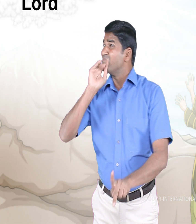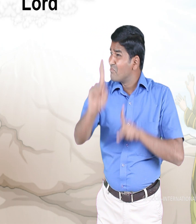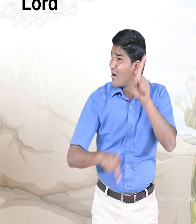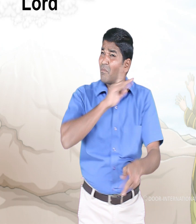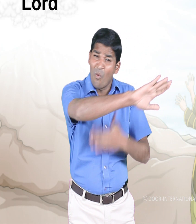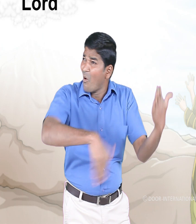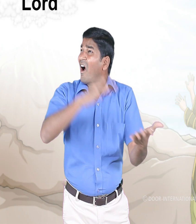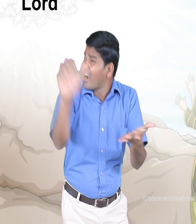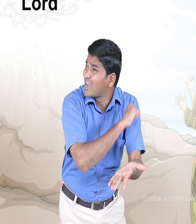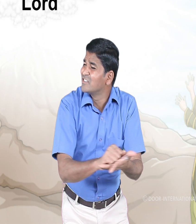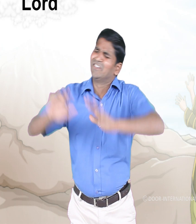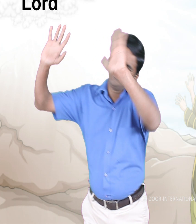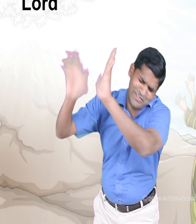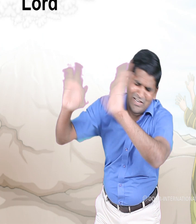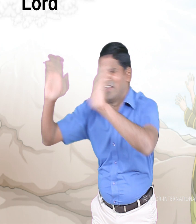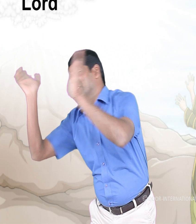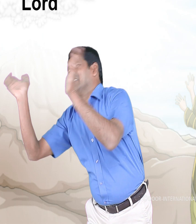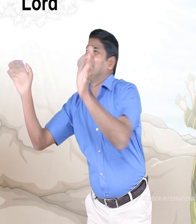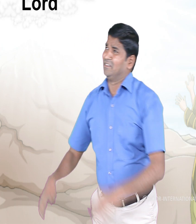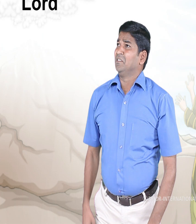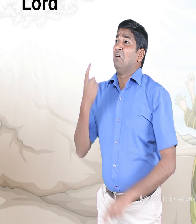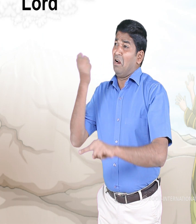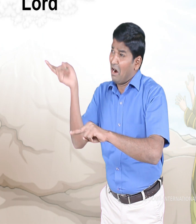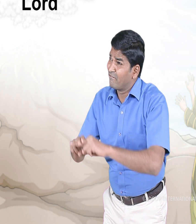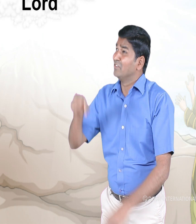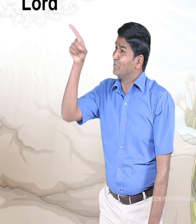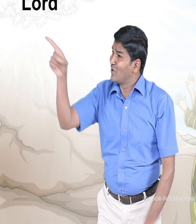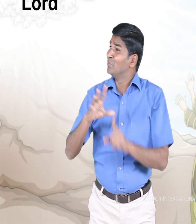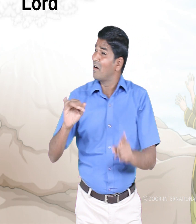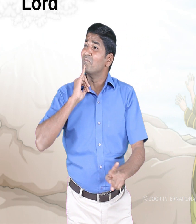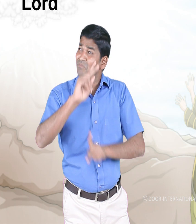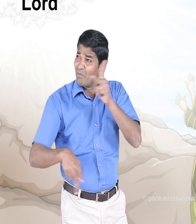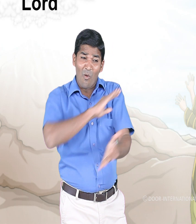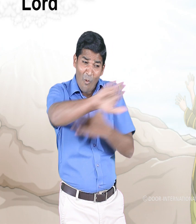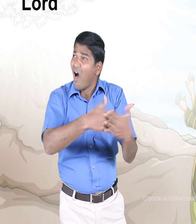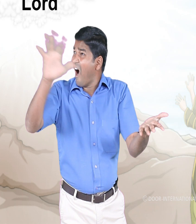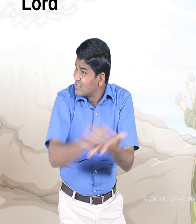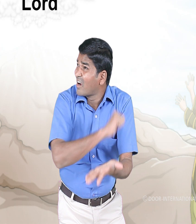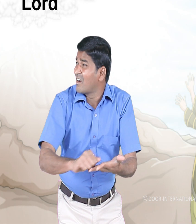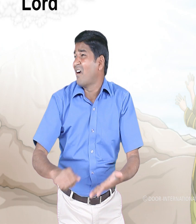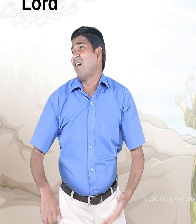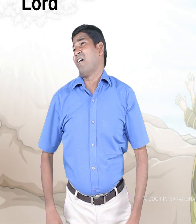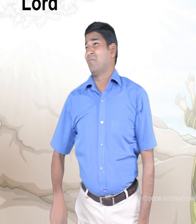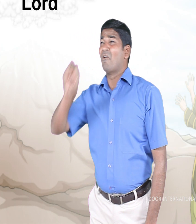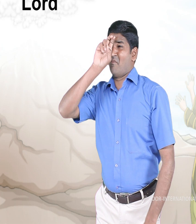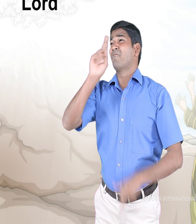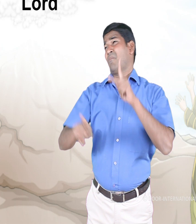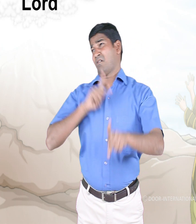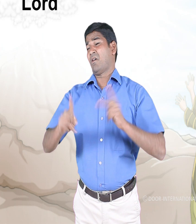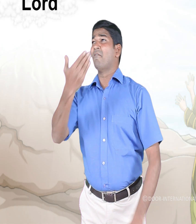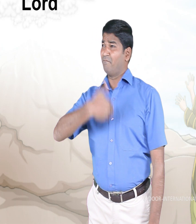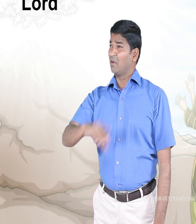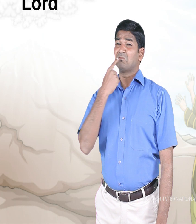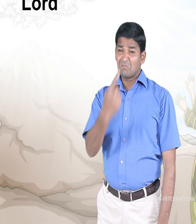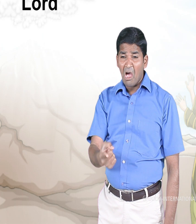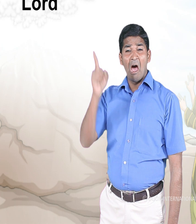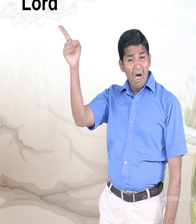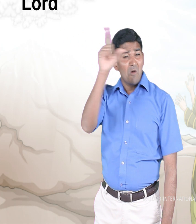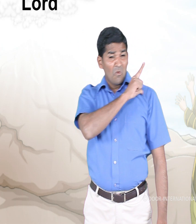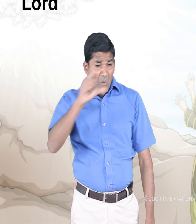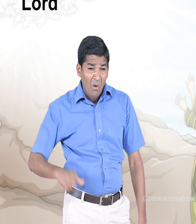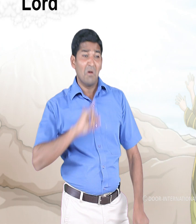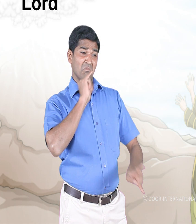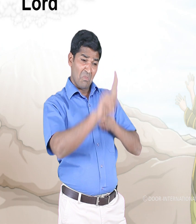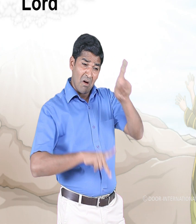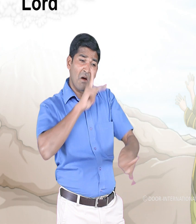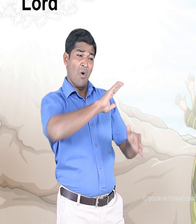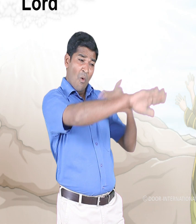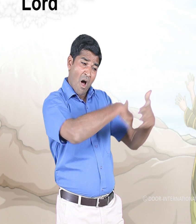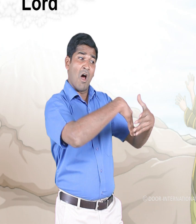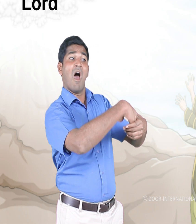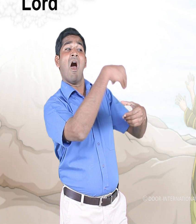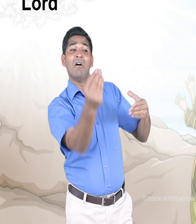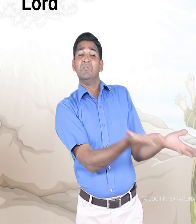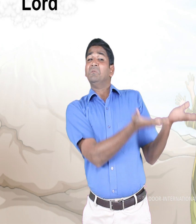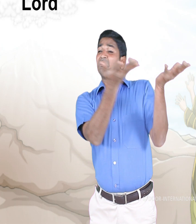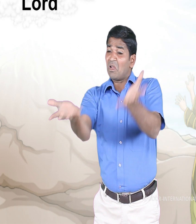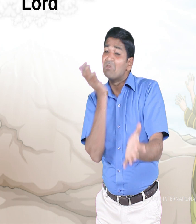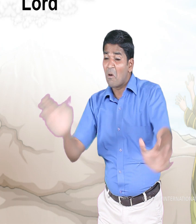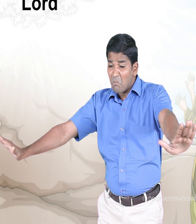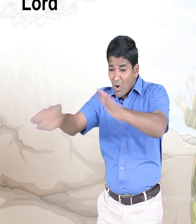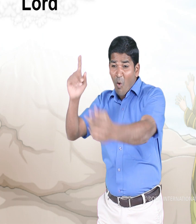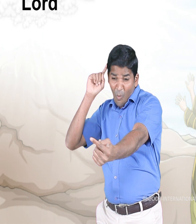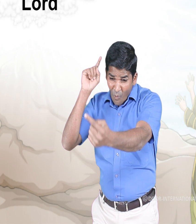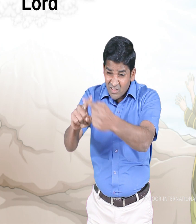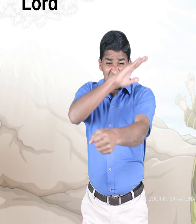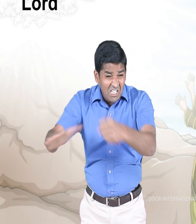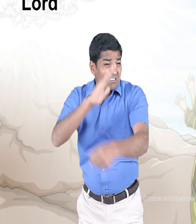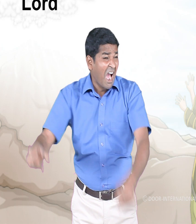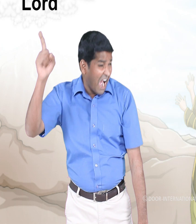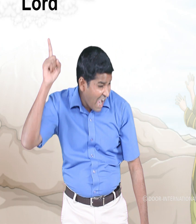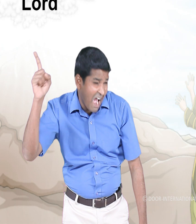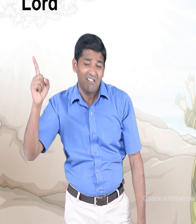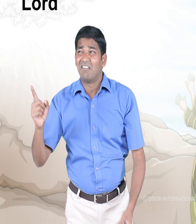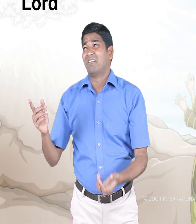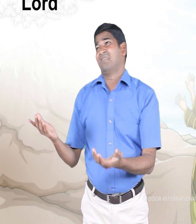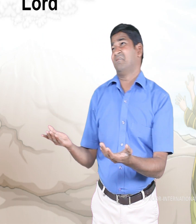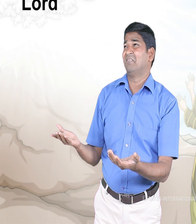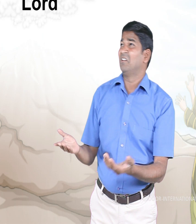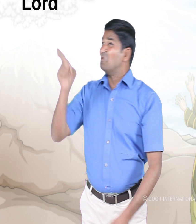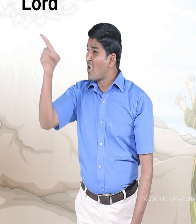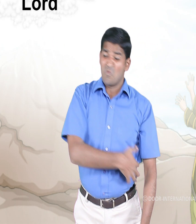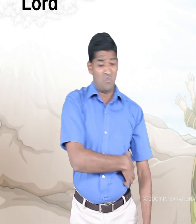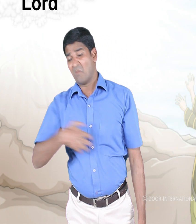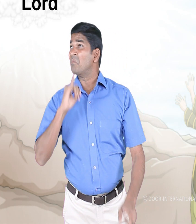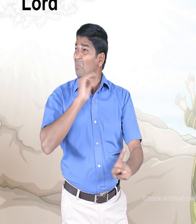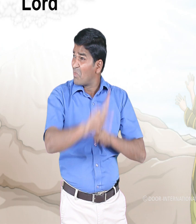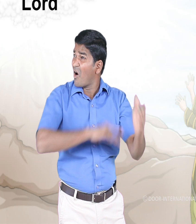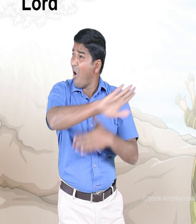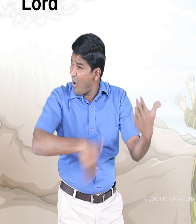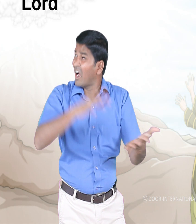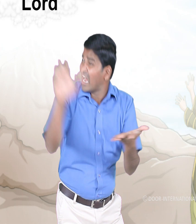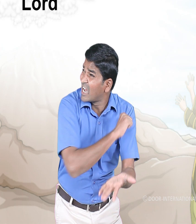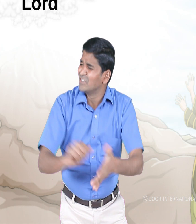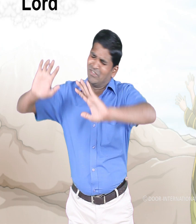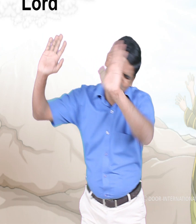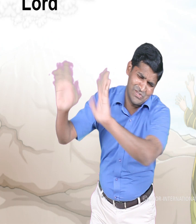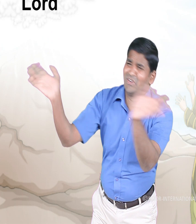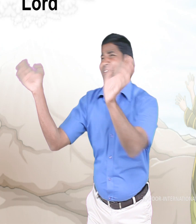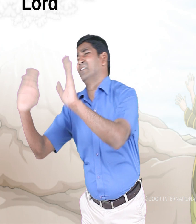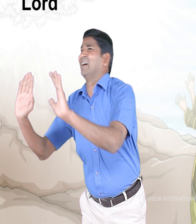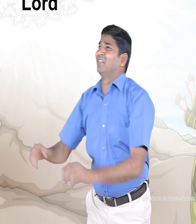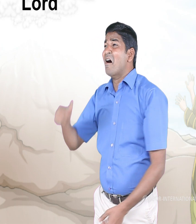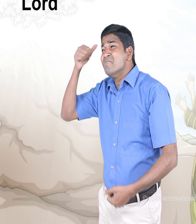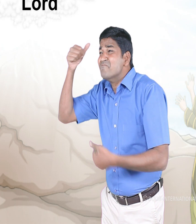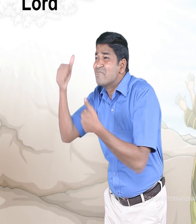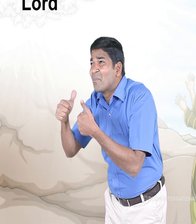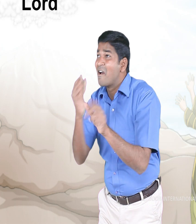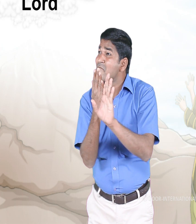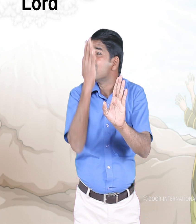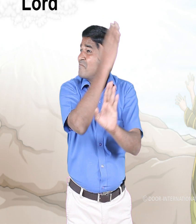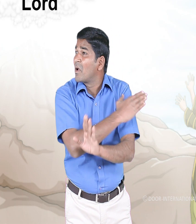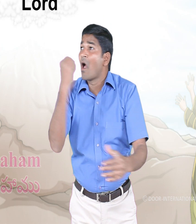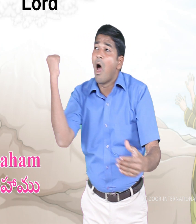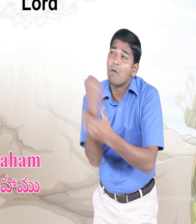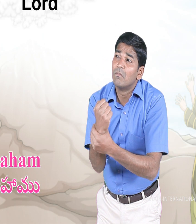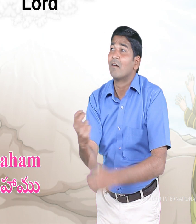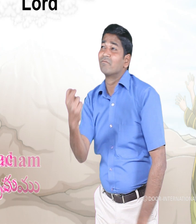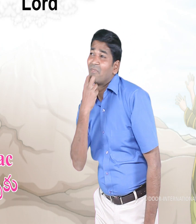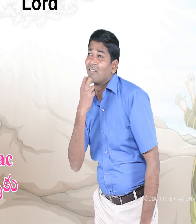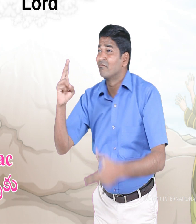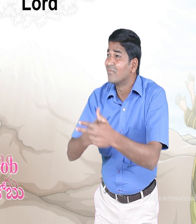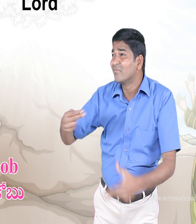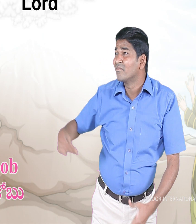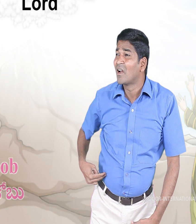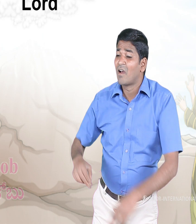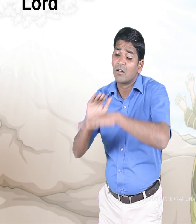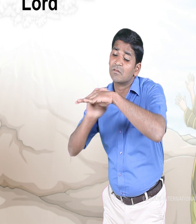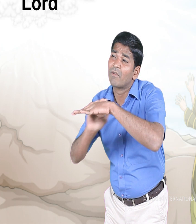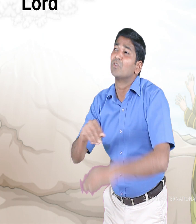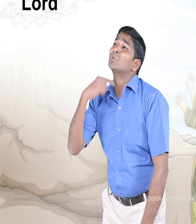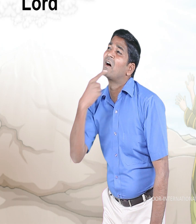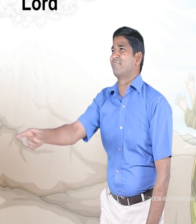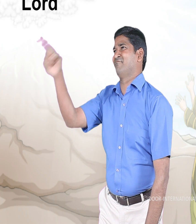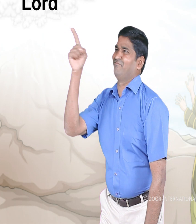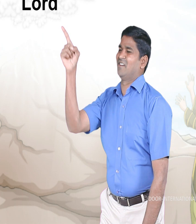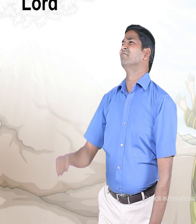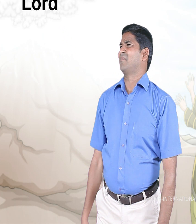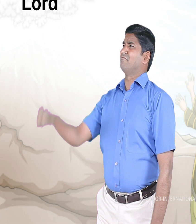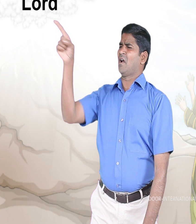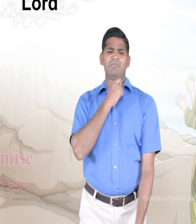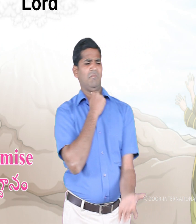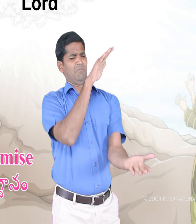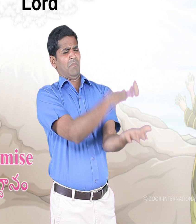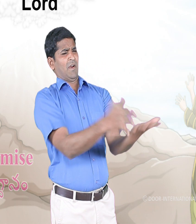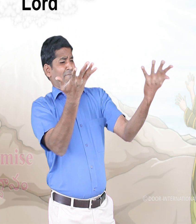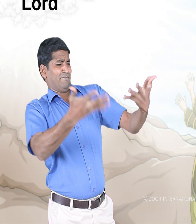Why should the Egyptians declare, ‘He brought them out with evil intent, to kill them in the mountains and wipe them from the face of the earth’? Turn from Your fierce anger and relent from doing harm to Your people.